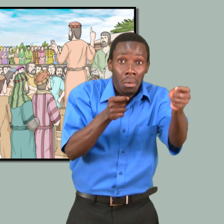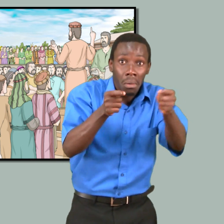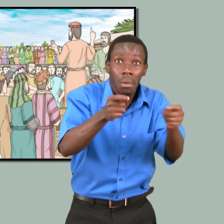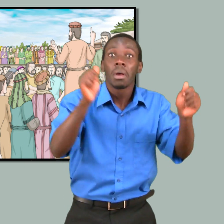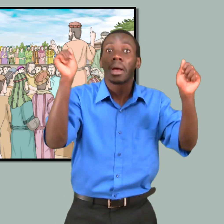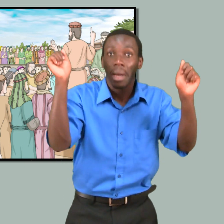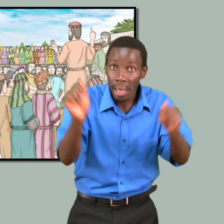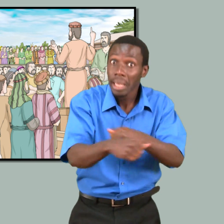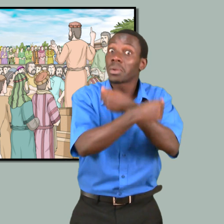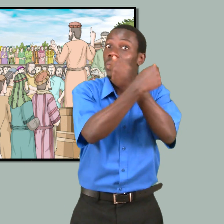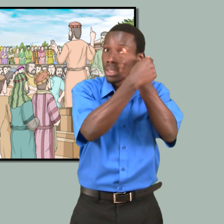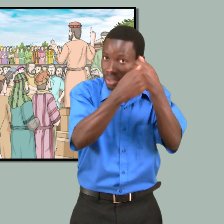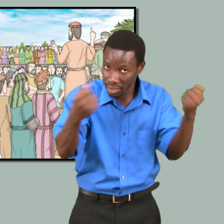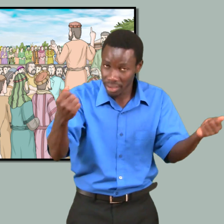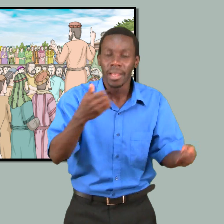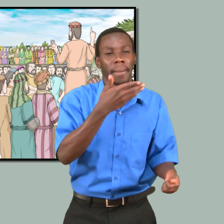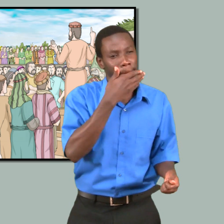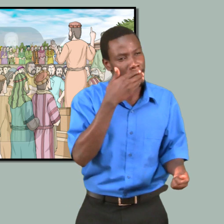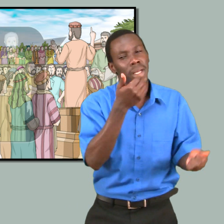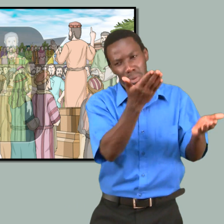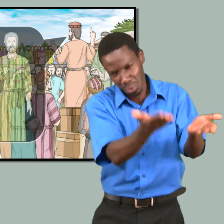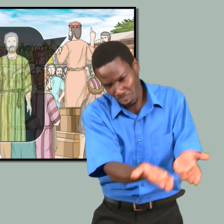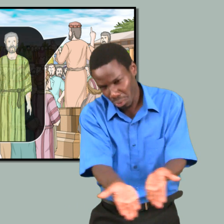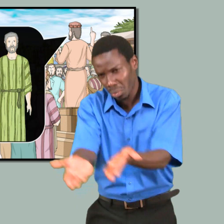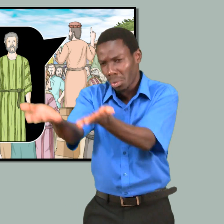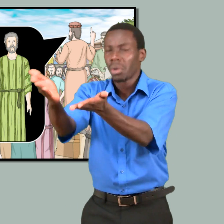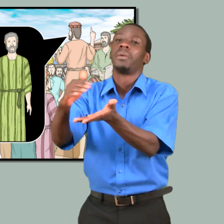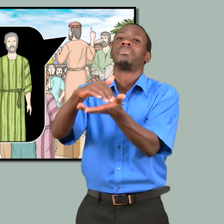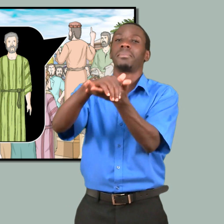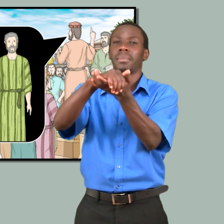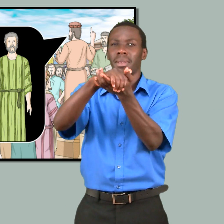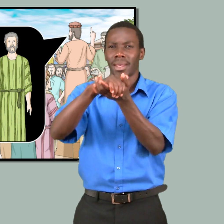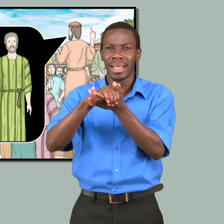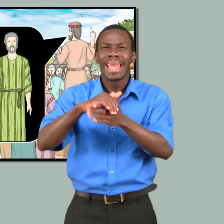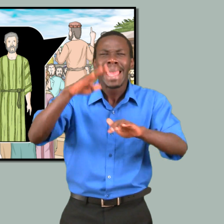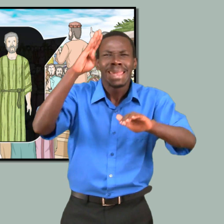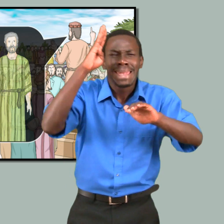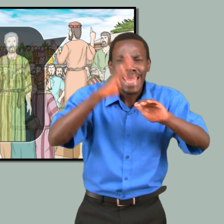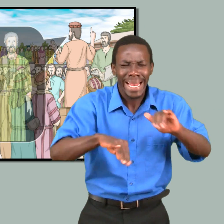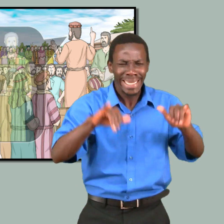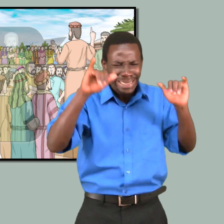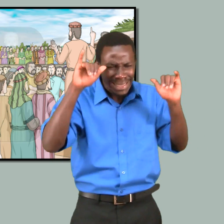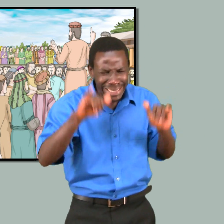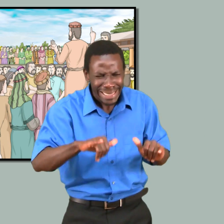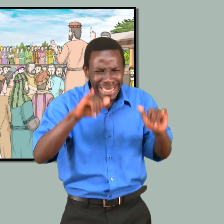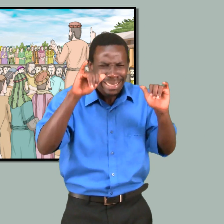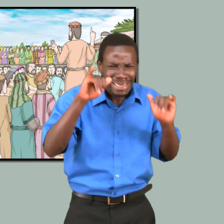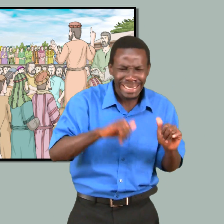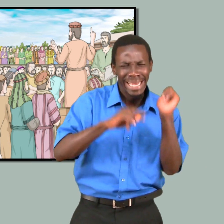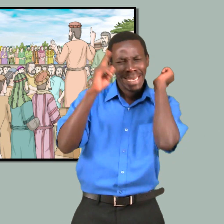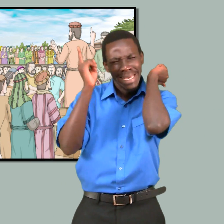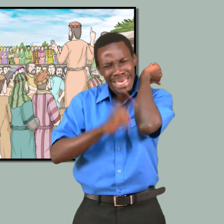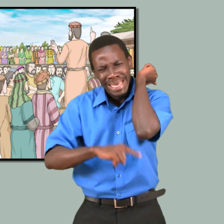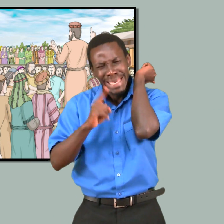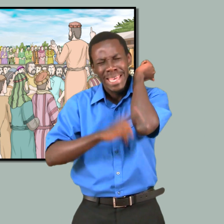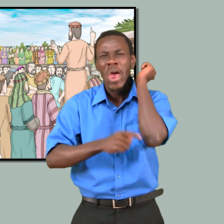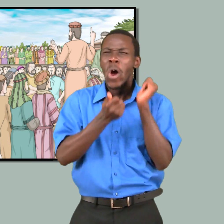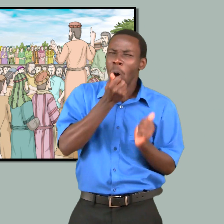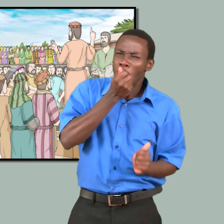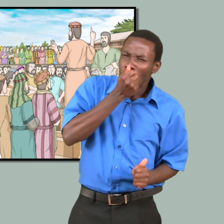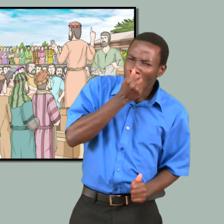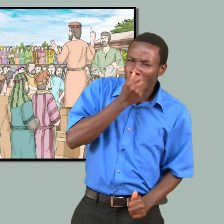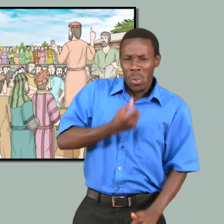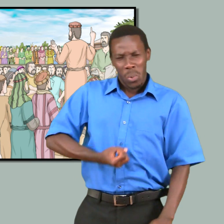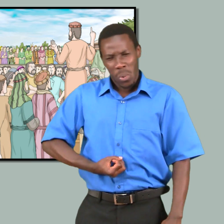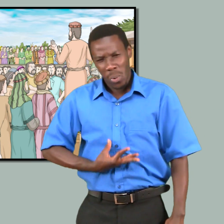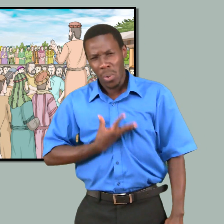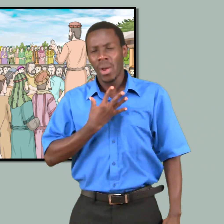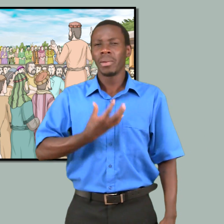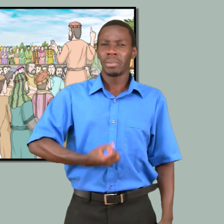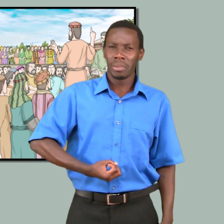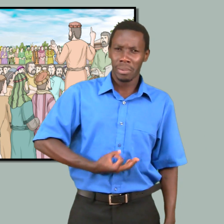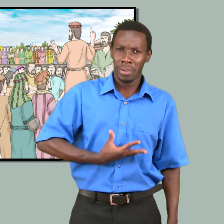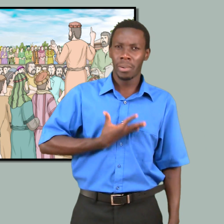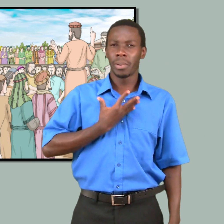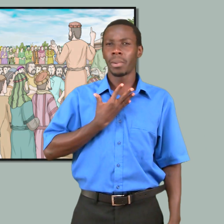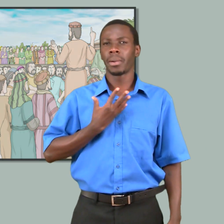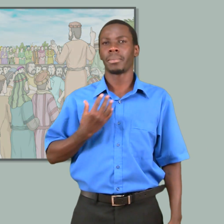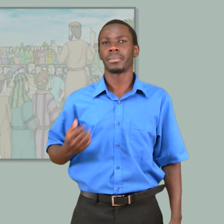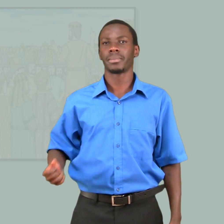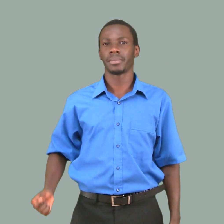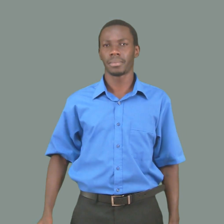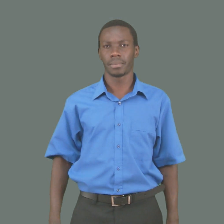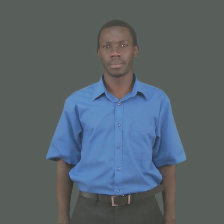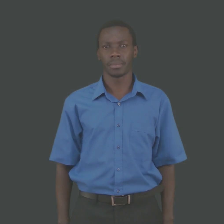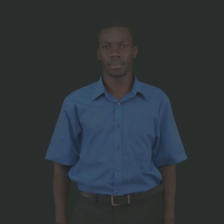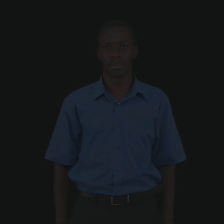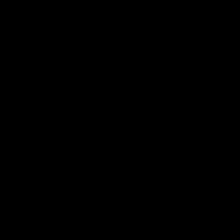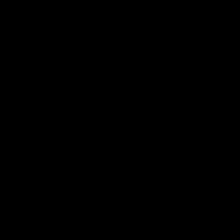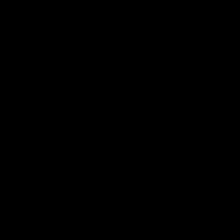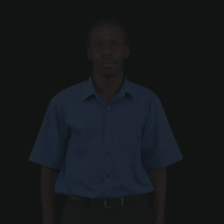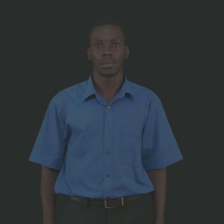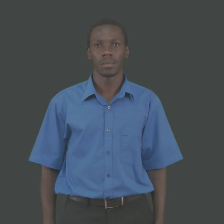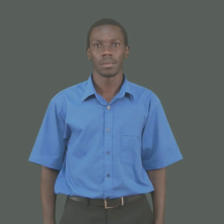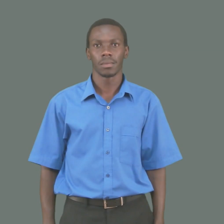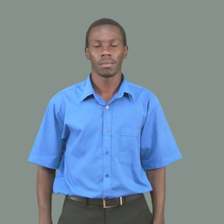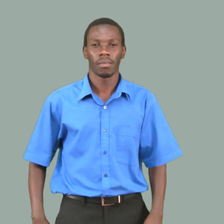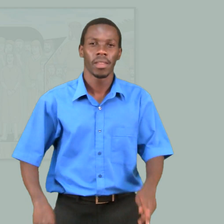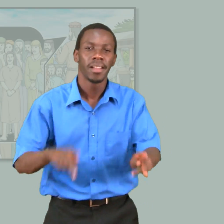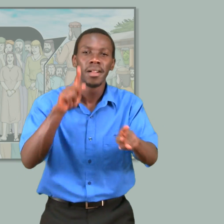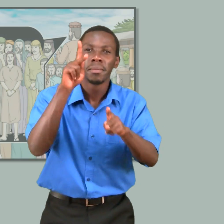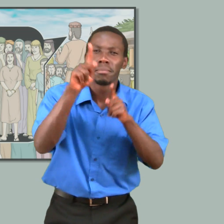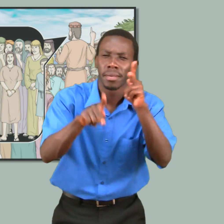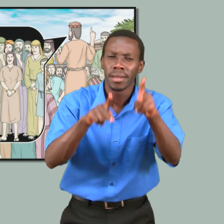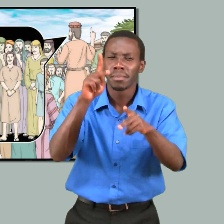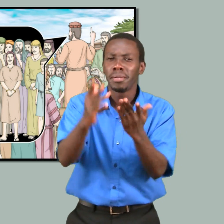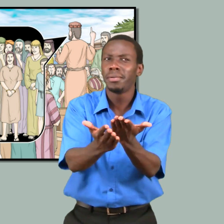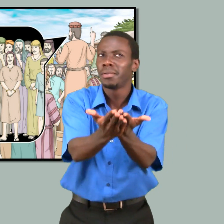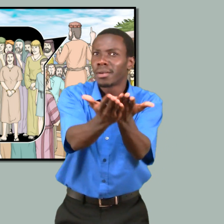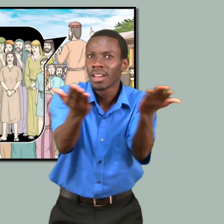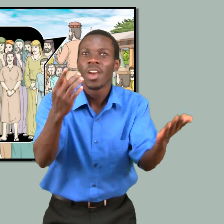For it is better to marry than to burn with passion.